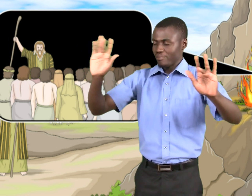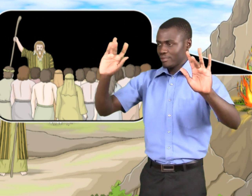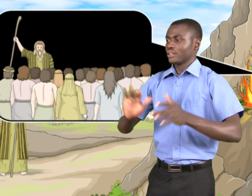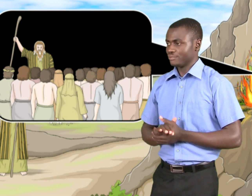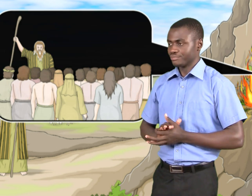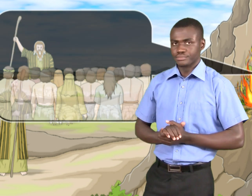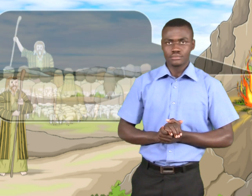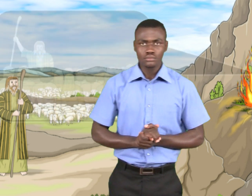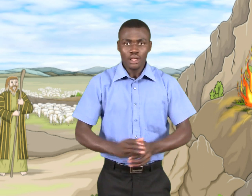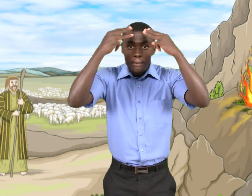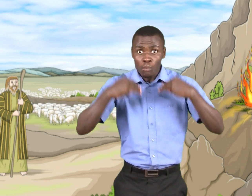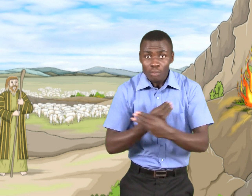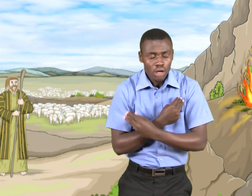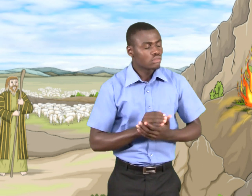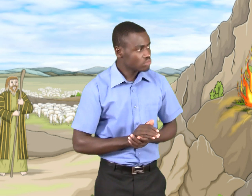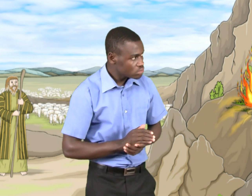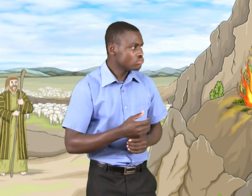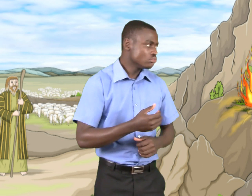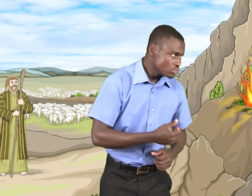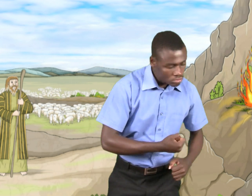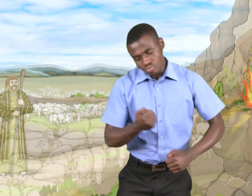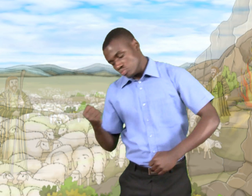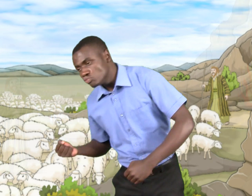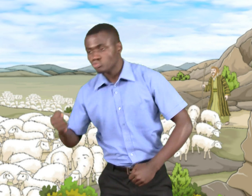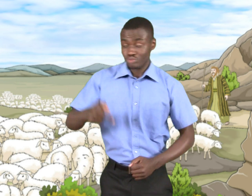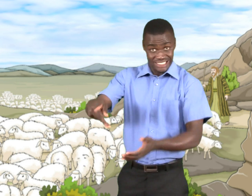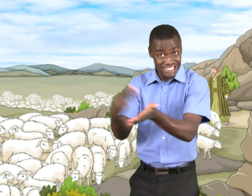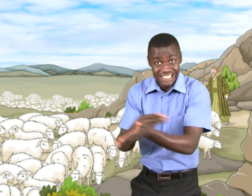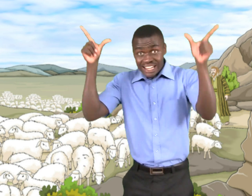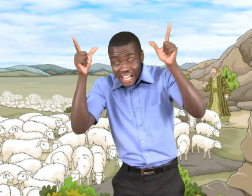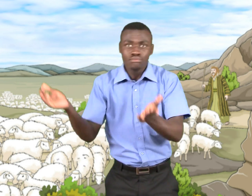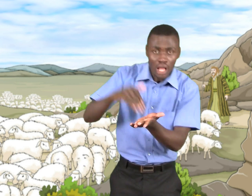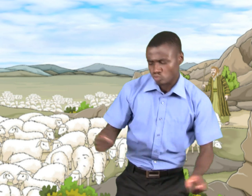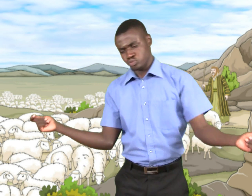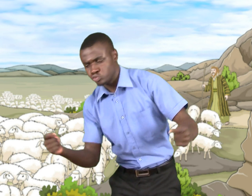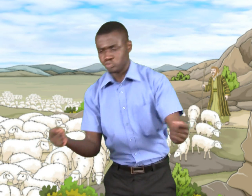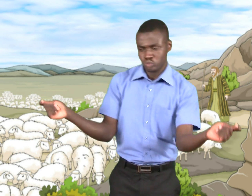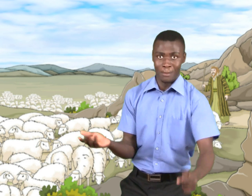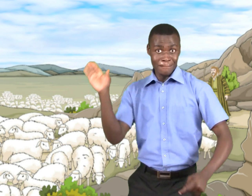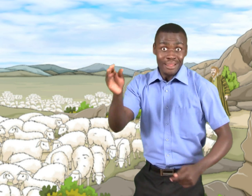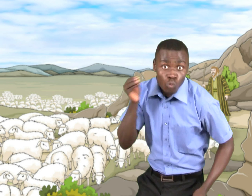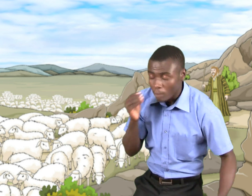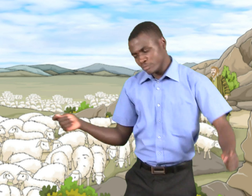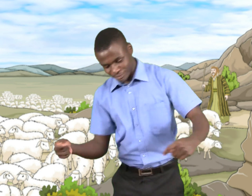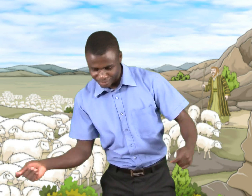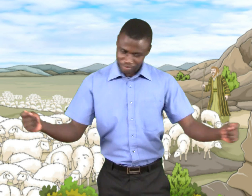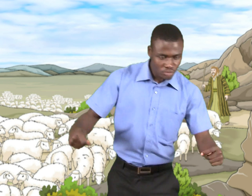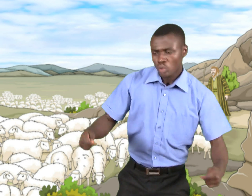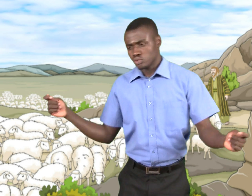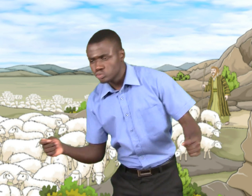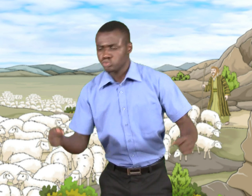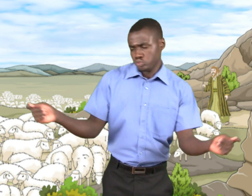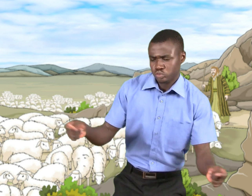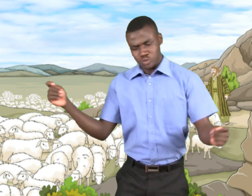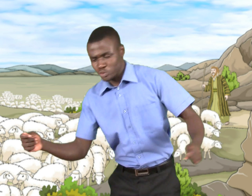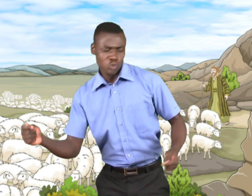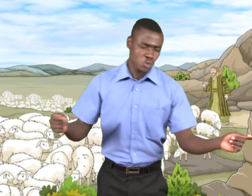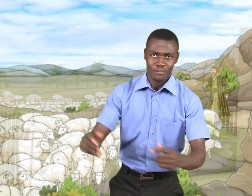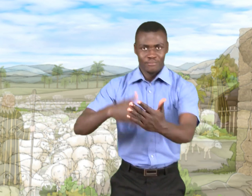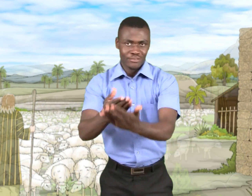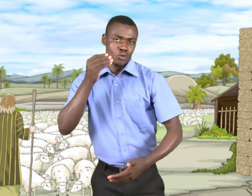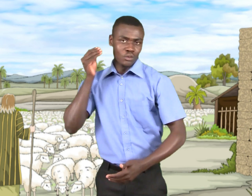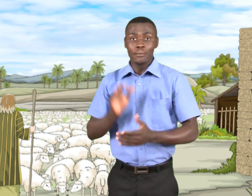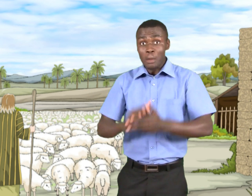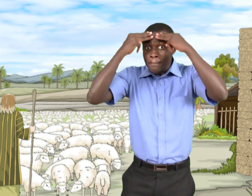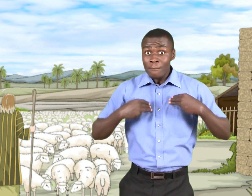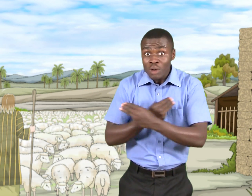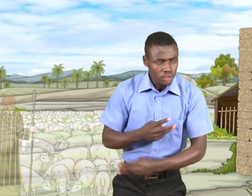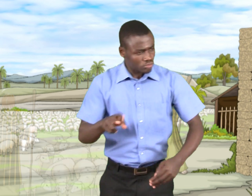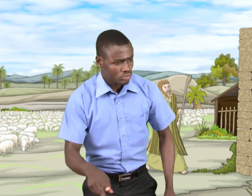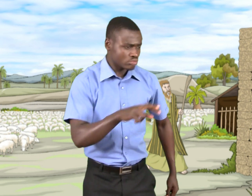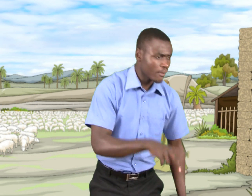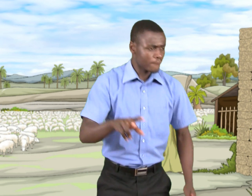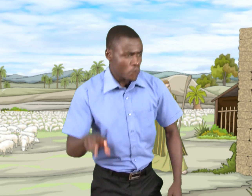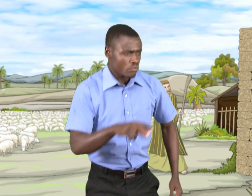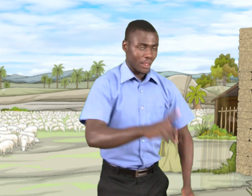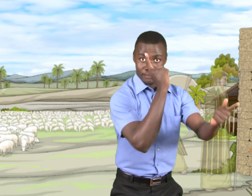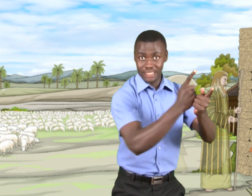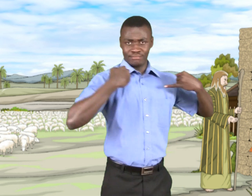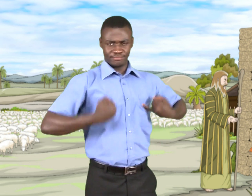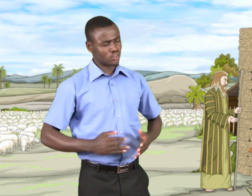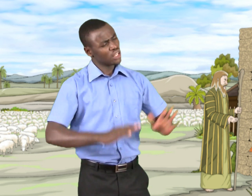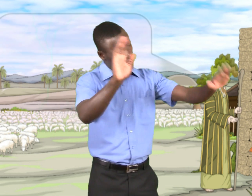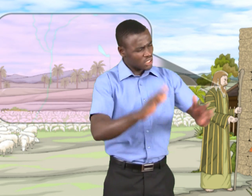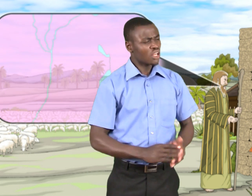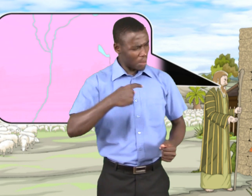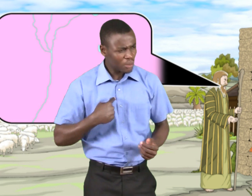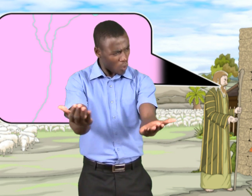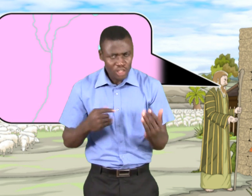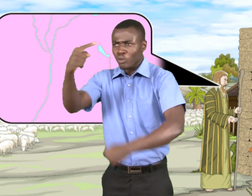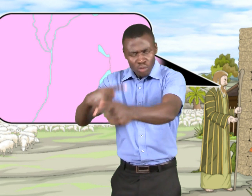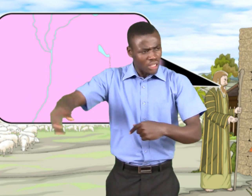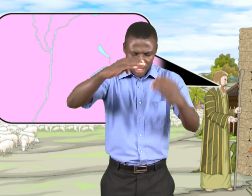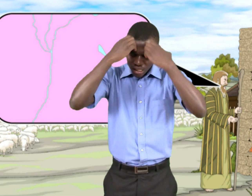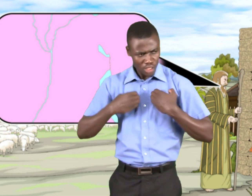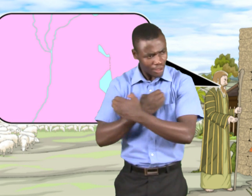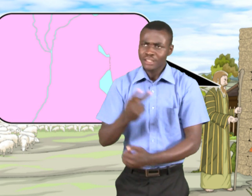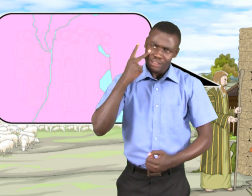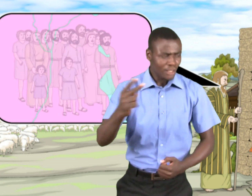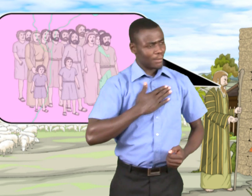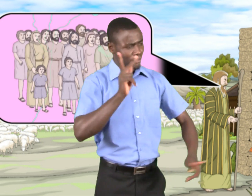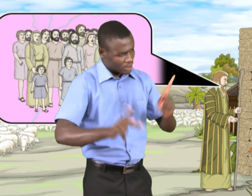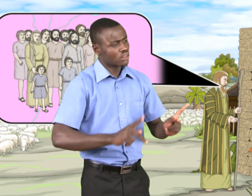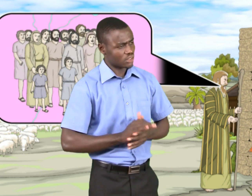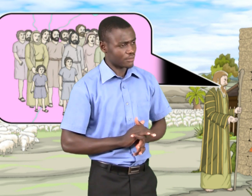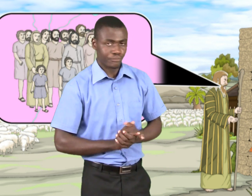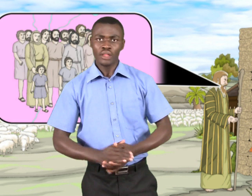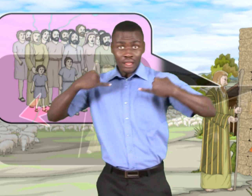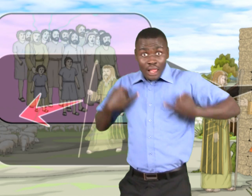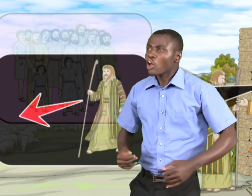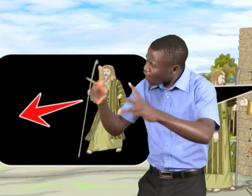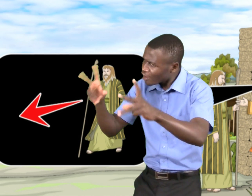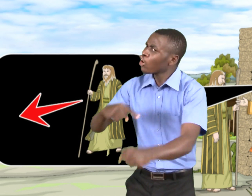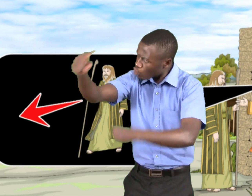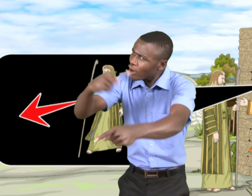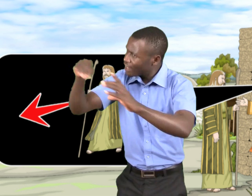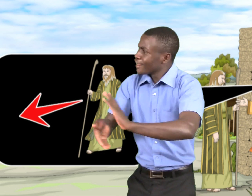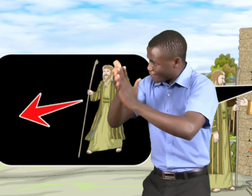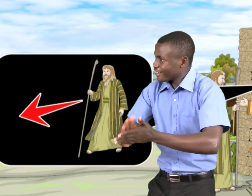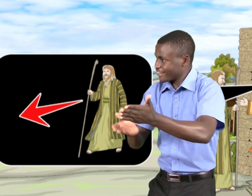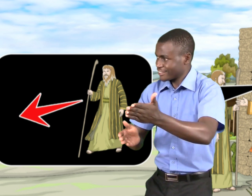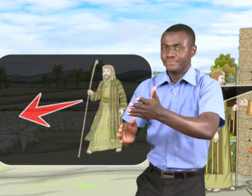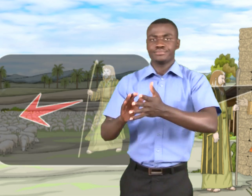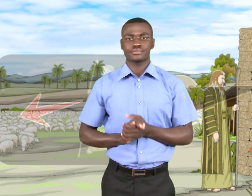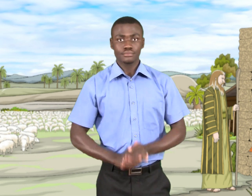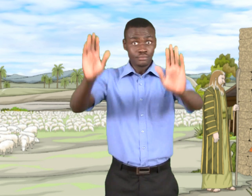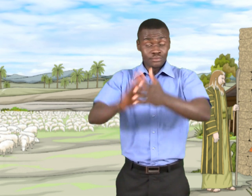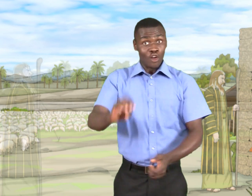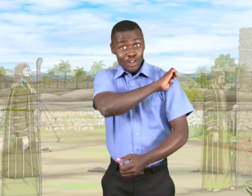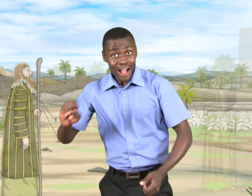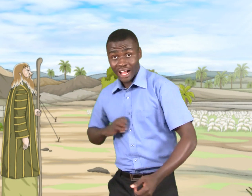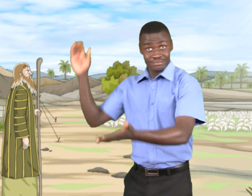Then Moses went back to his father-in-law Jethro and said to him, “Please let me return to my brothers in Egypt to see if they are still alive.”